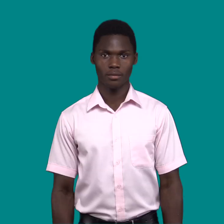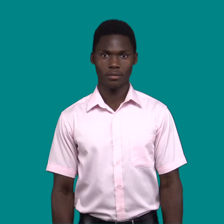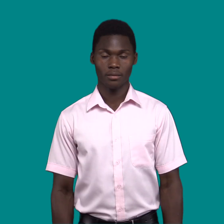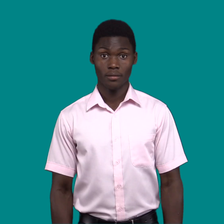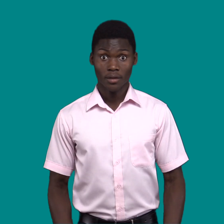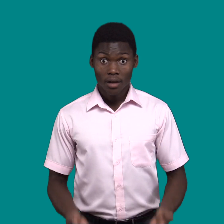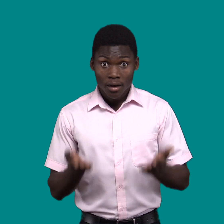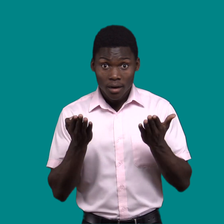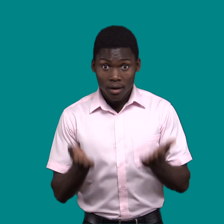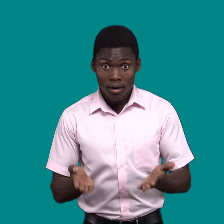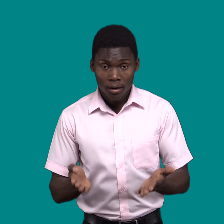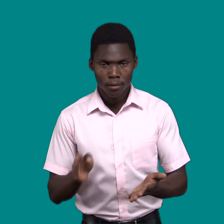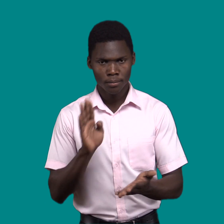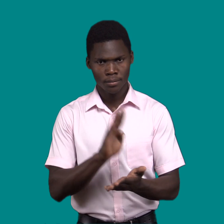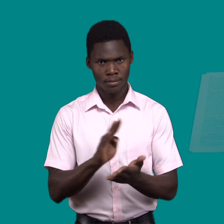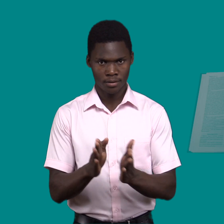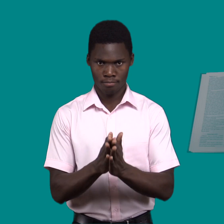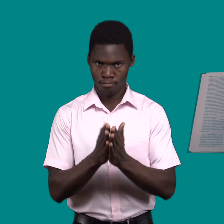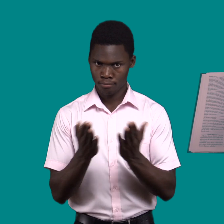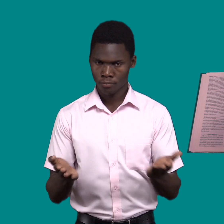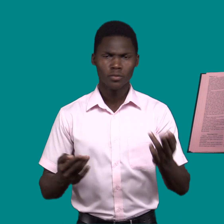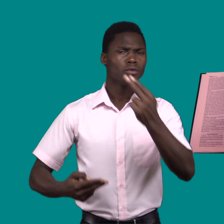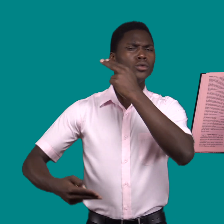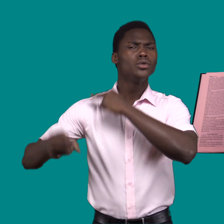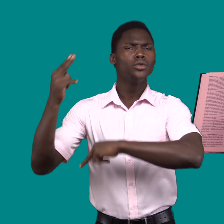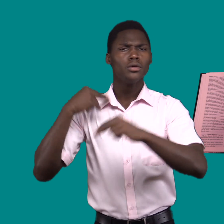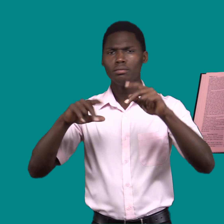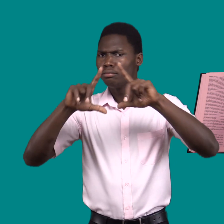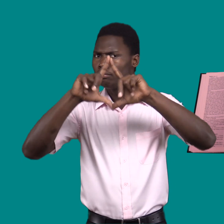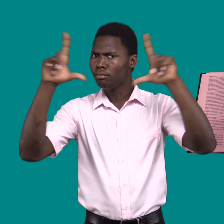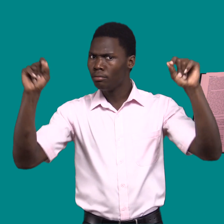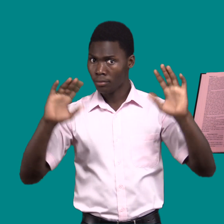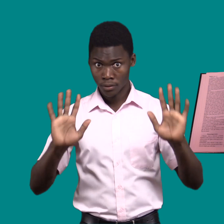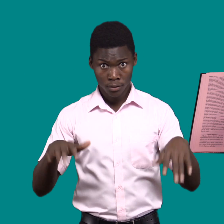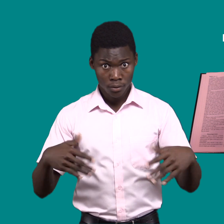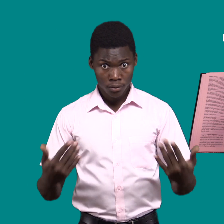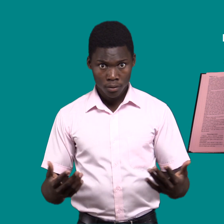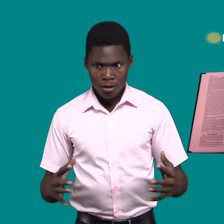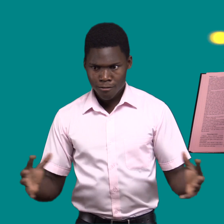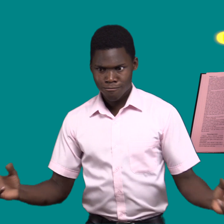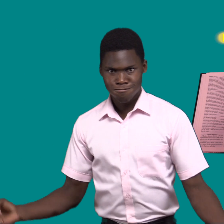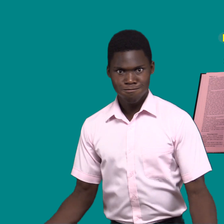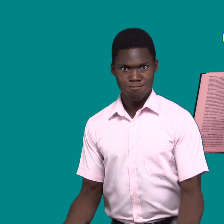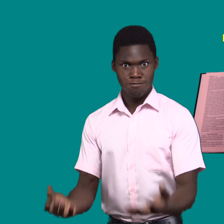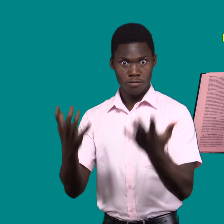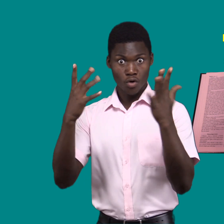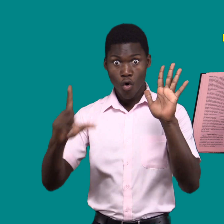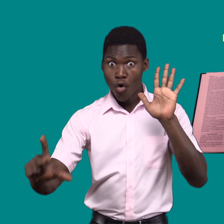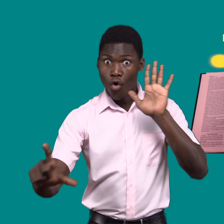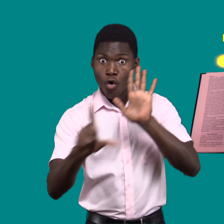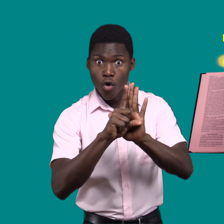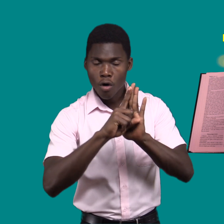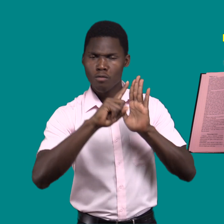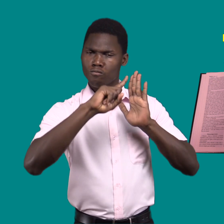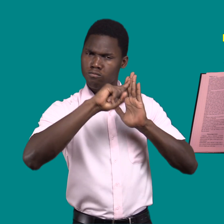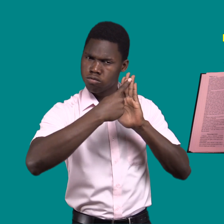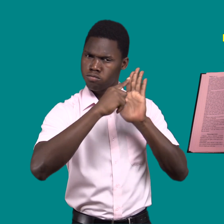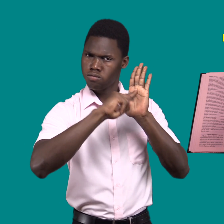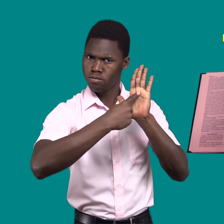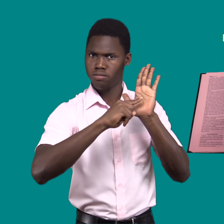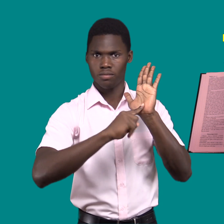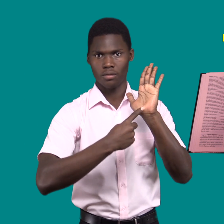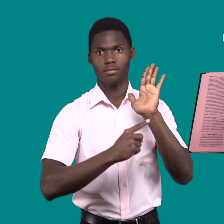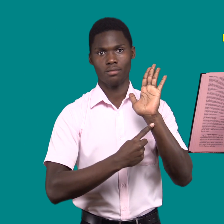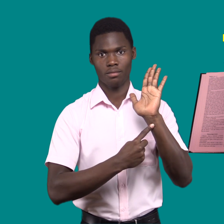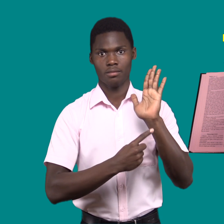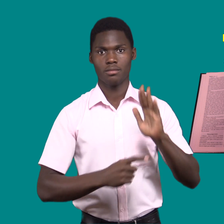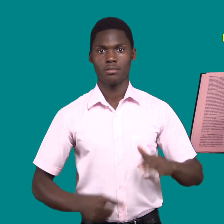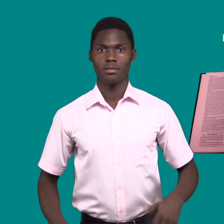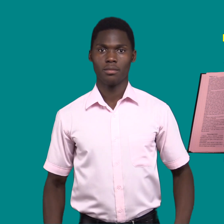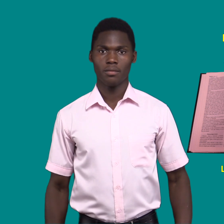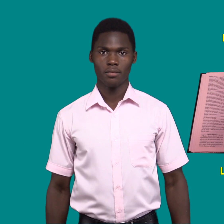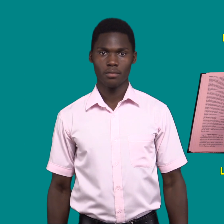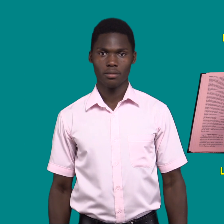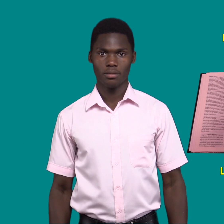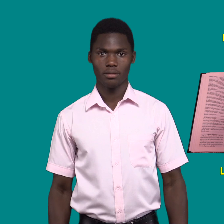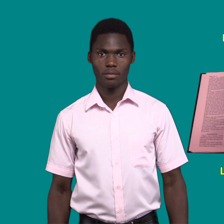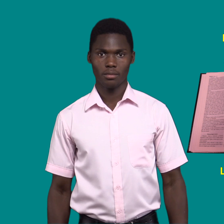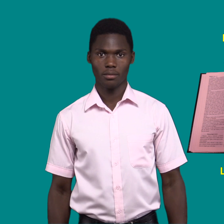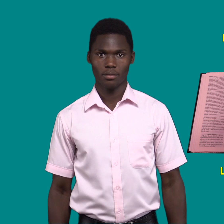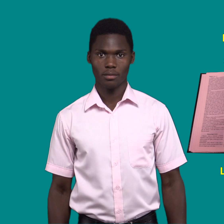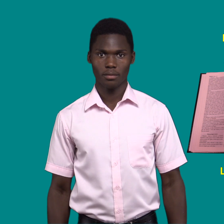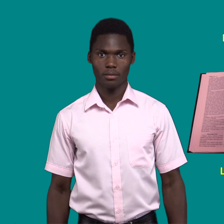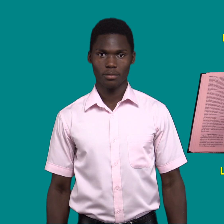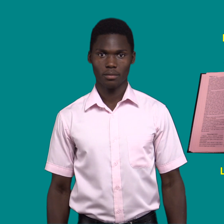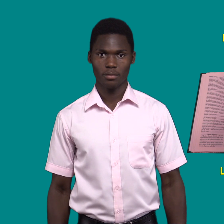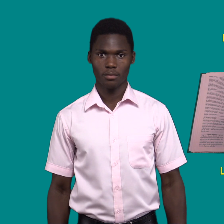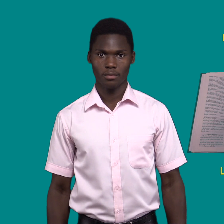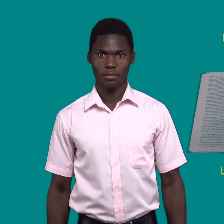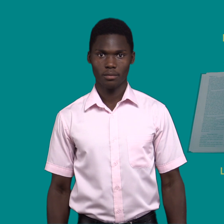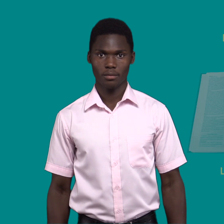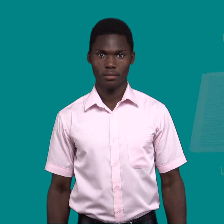Instructions for sacrifices